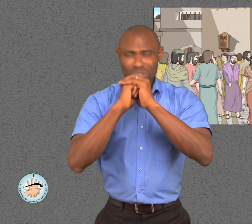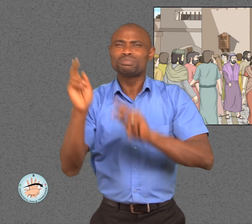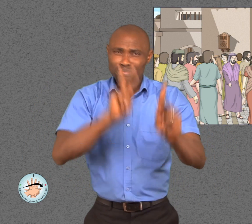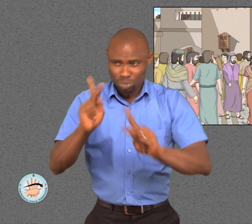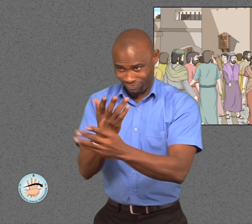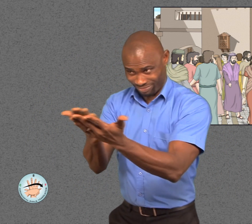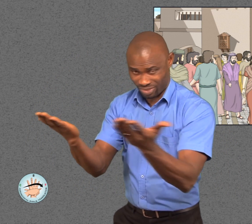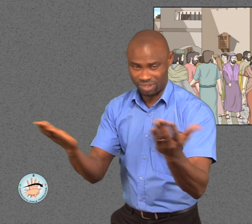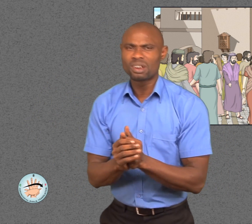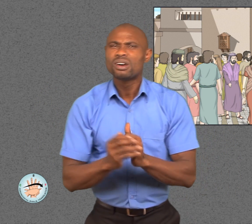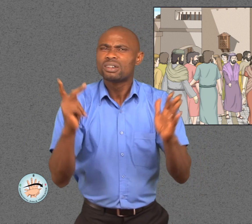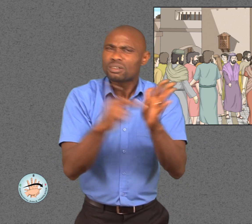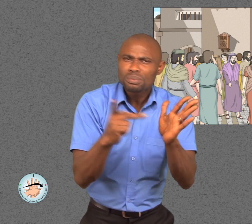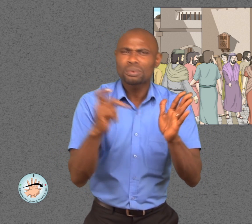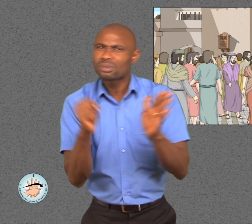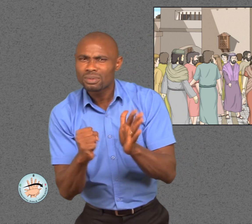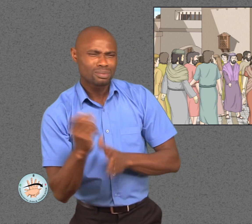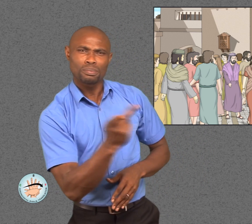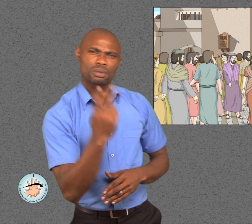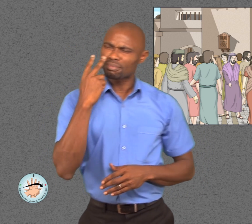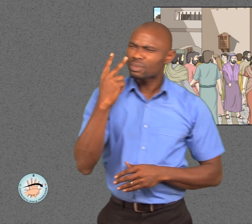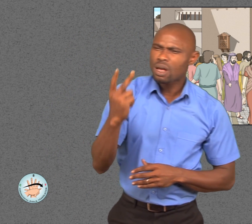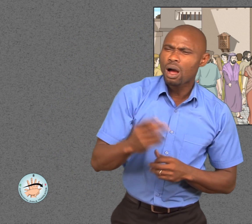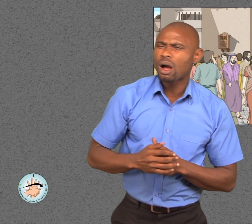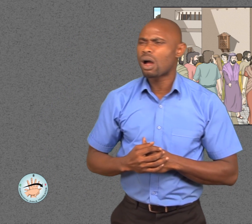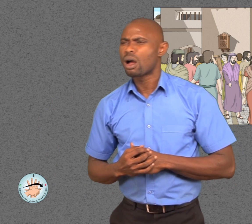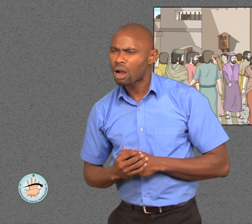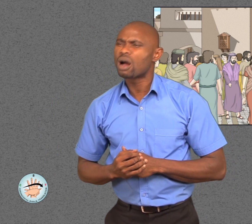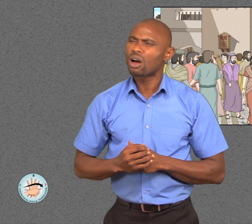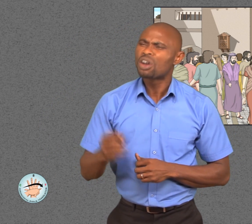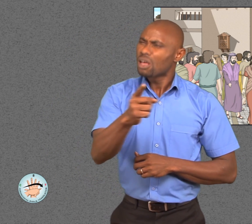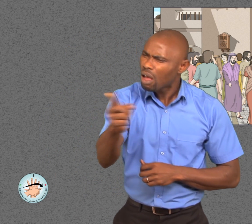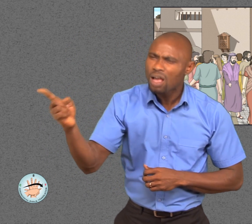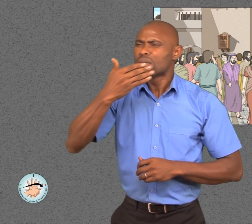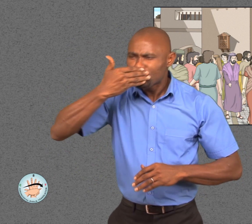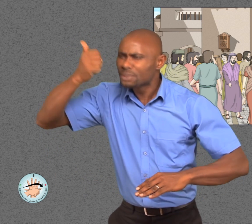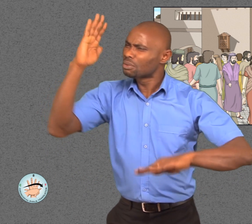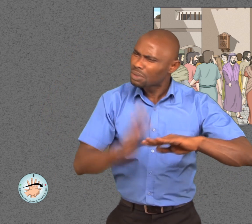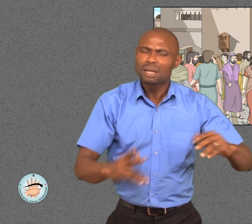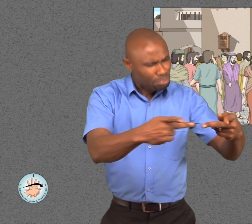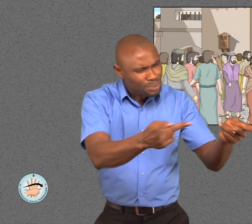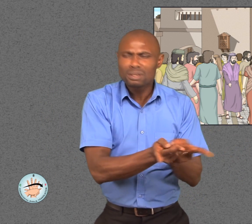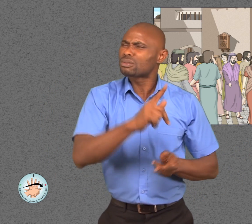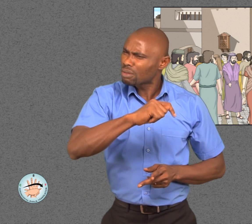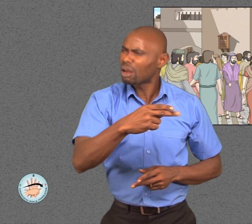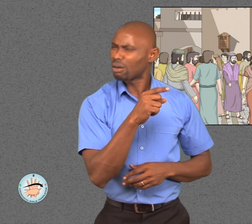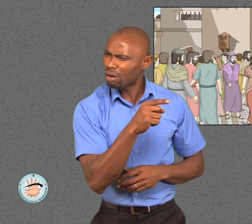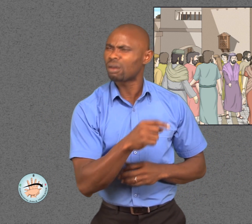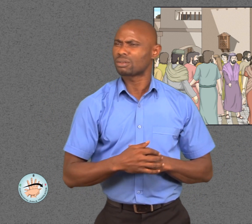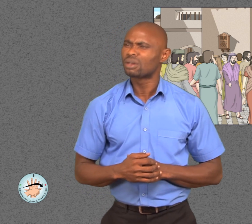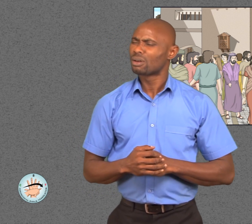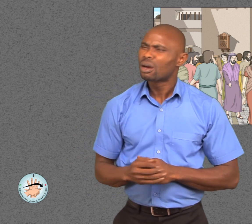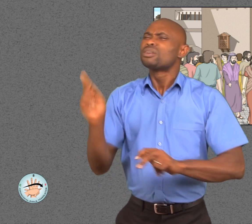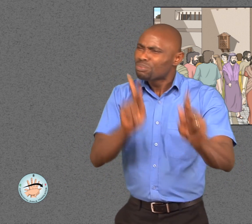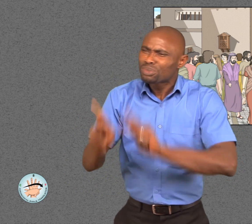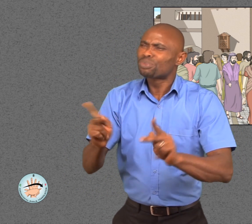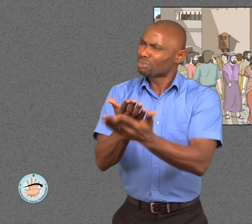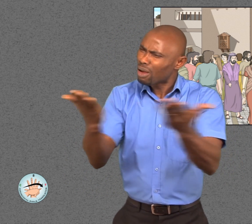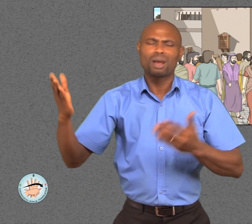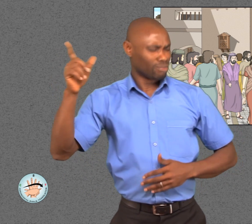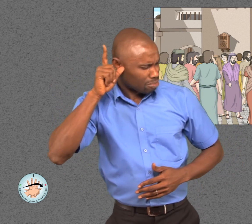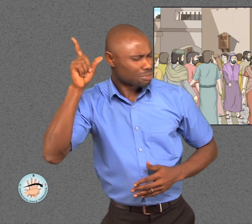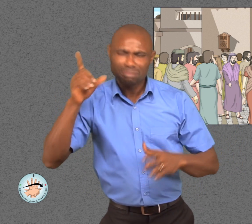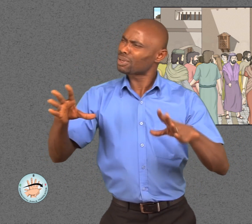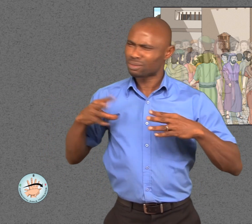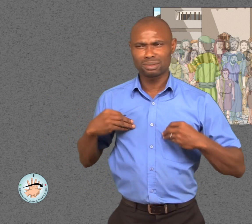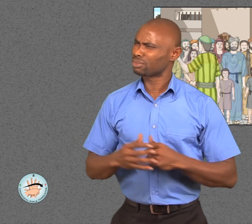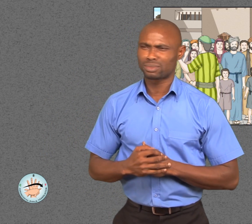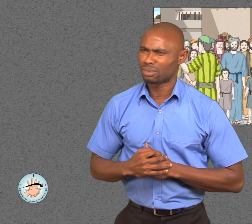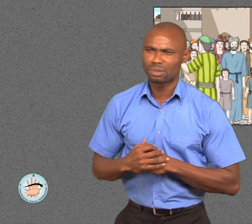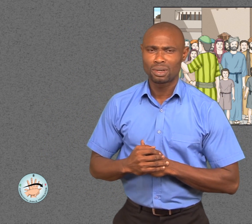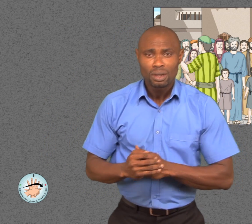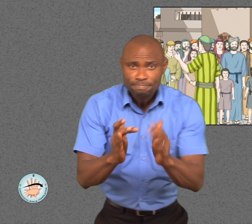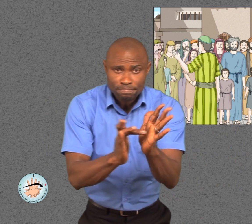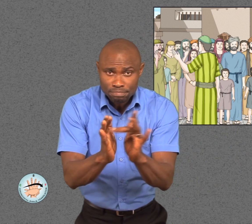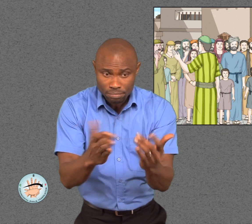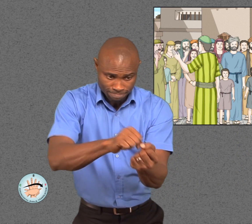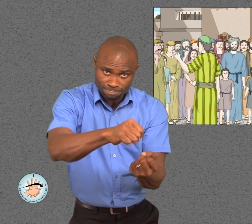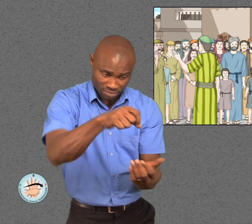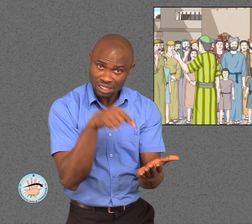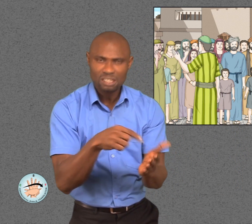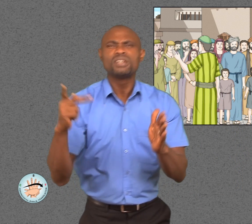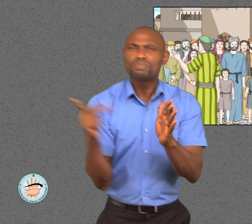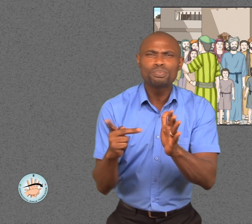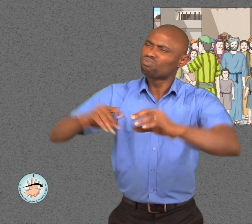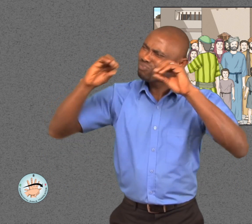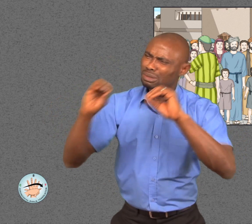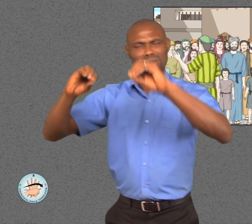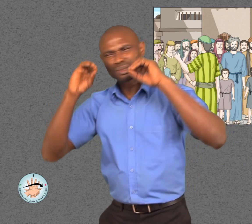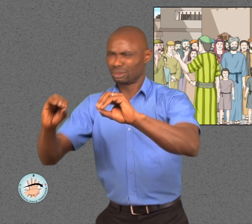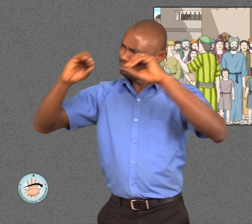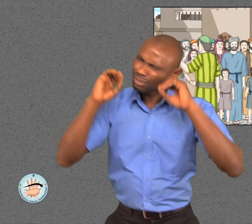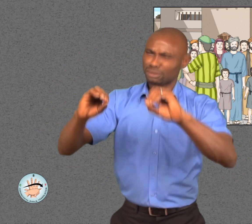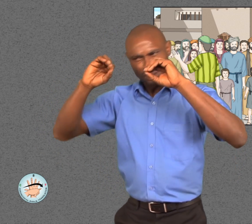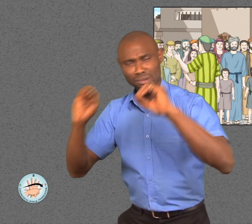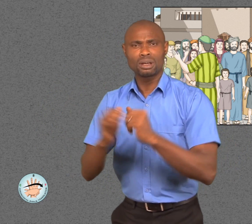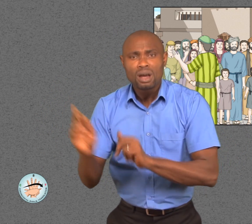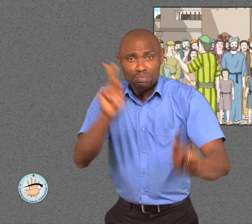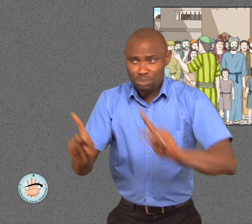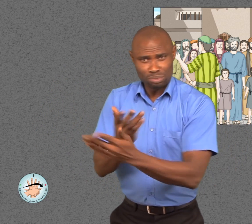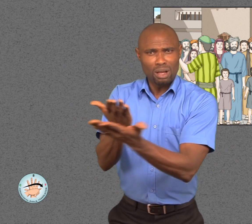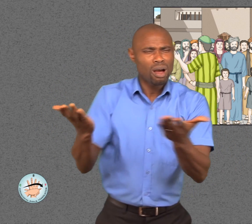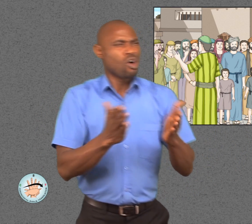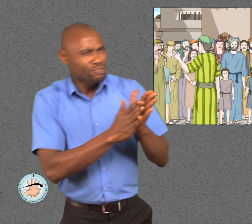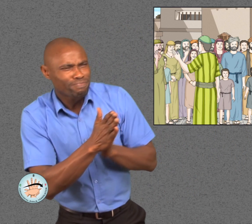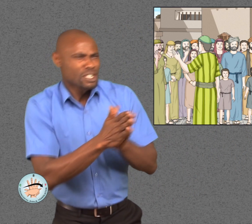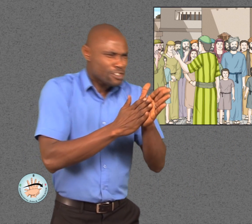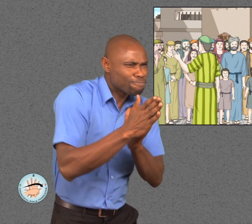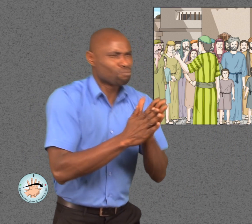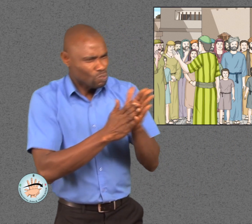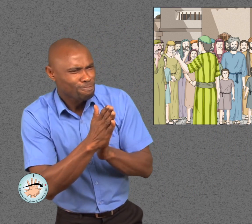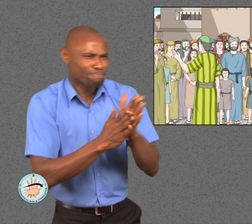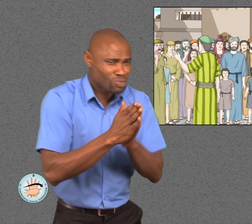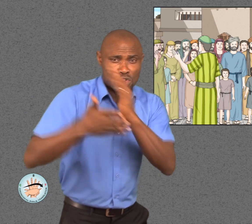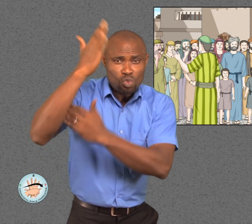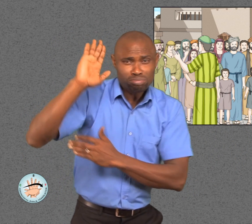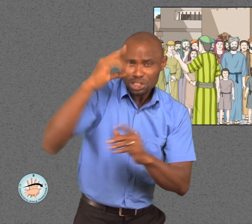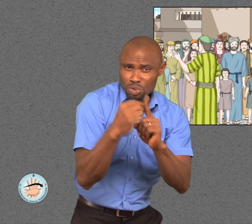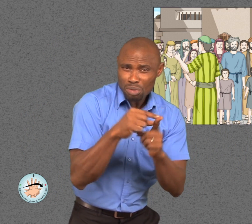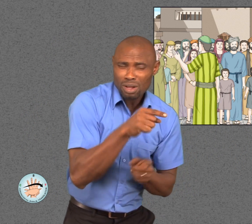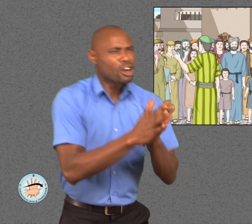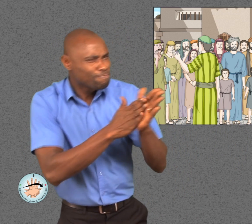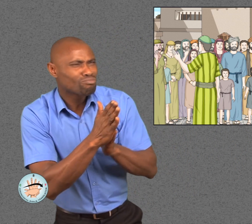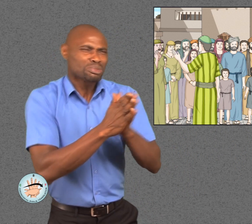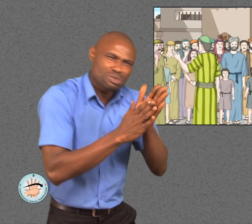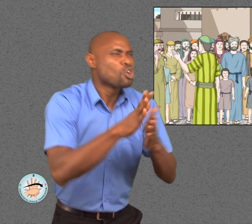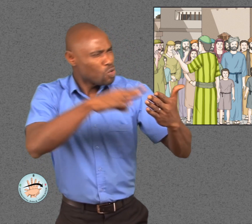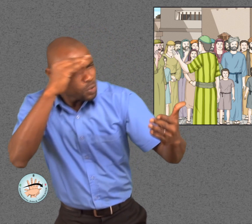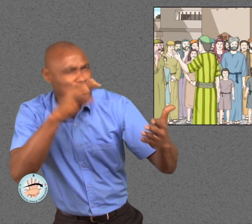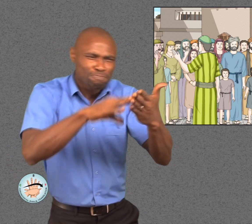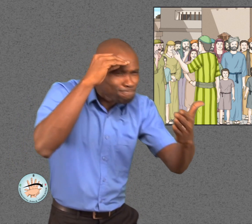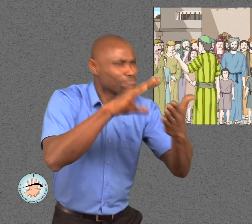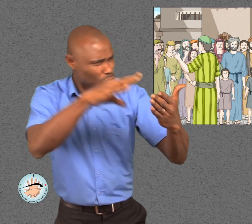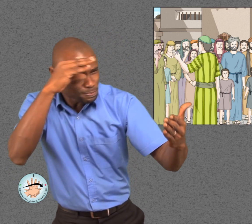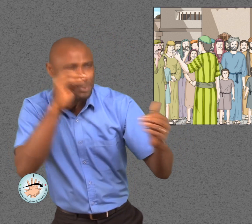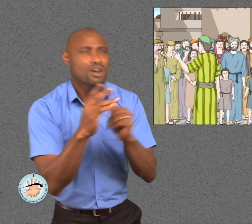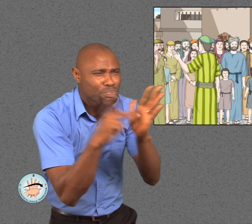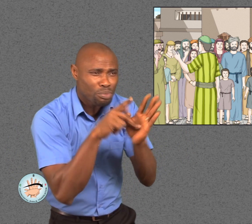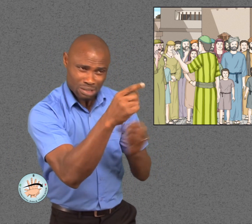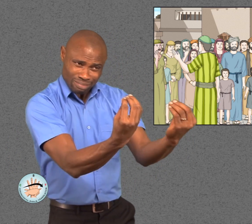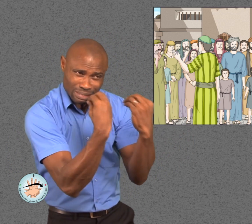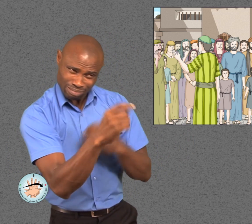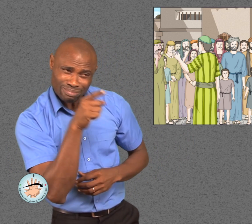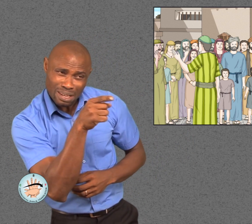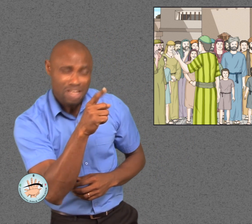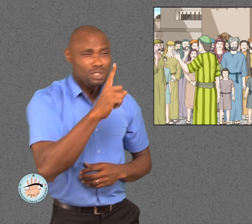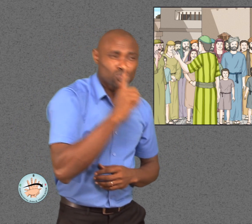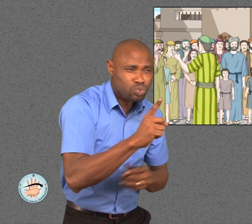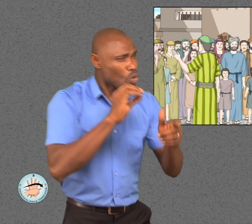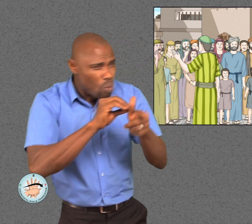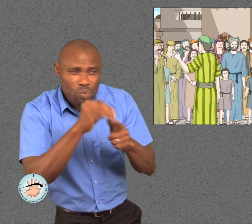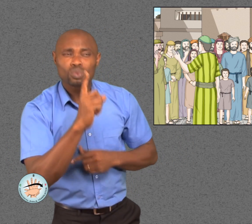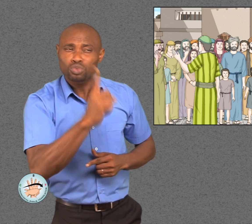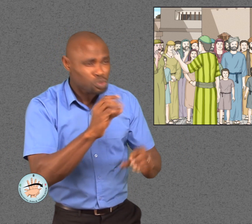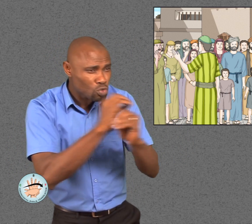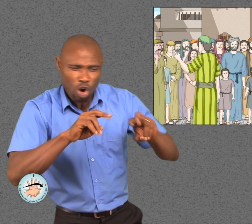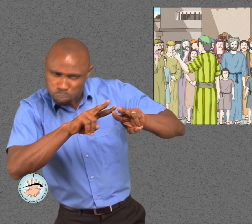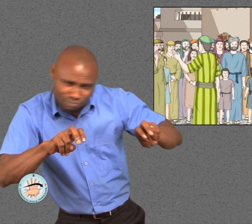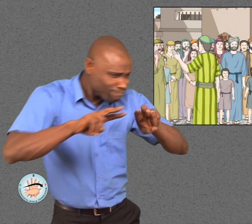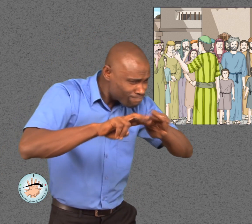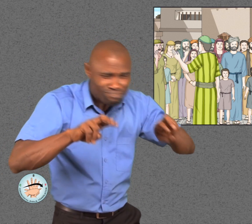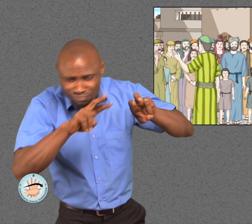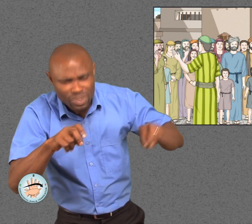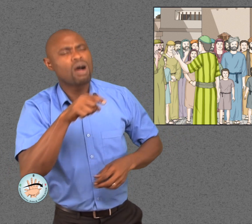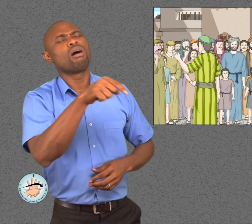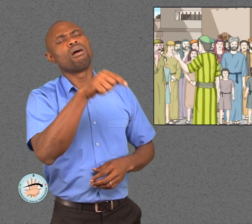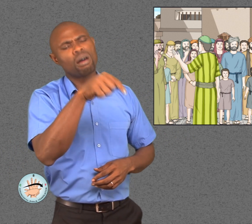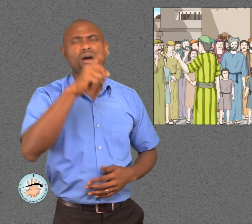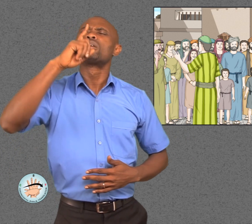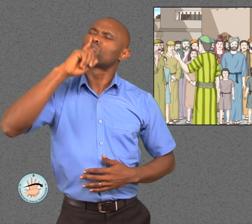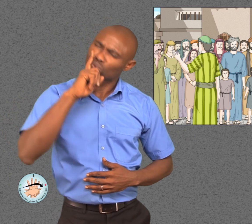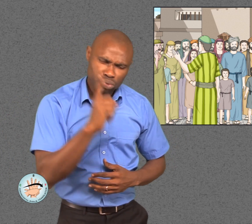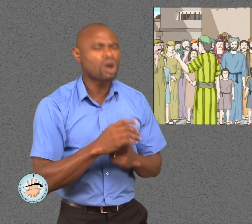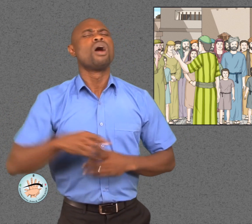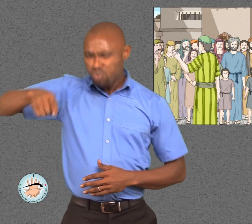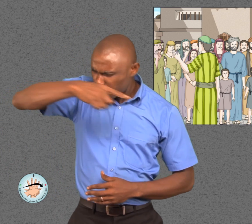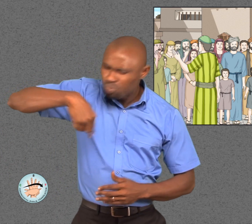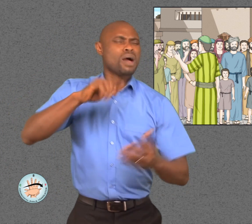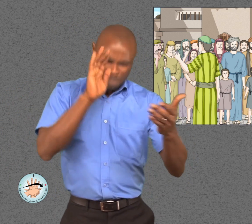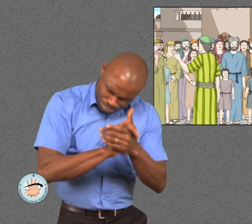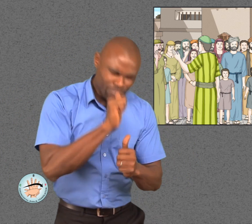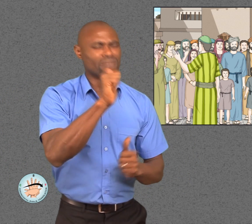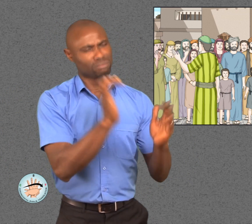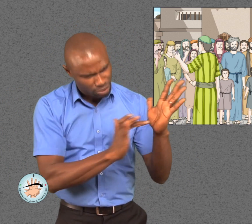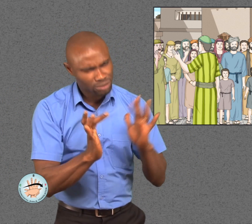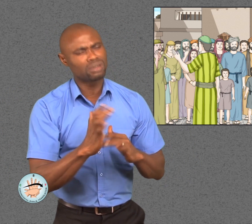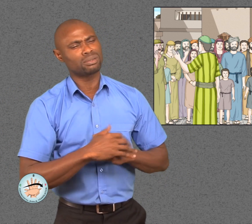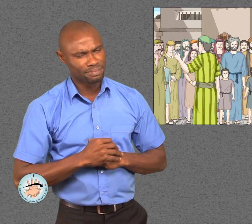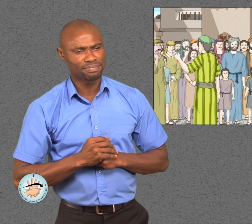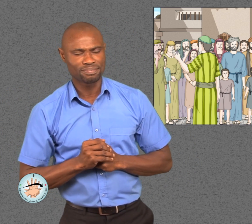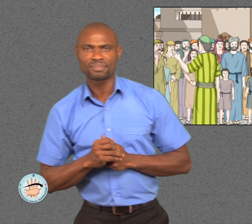Now the Bereans were more noble-minded than the Thessalonians, for they received the message with great eagerness and examined the Scriptures every day to see if these teachings were true.